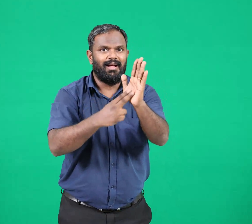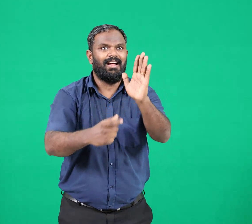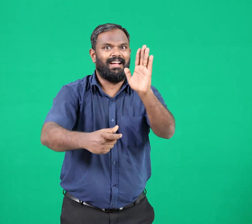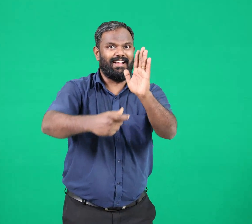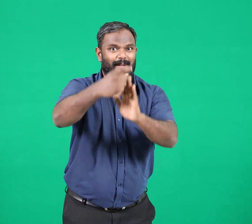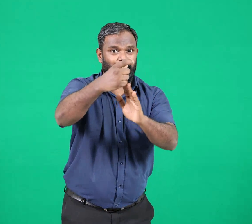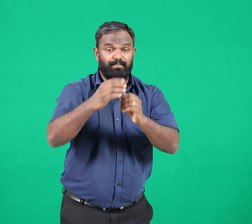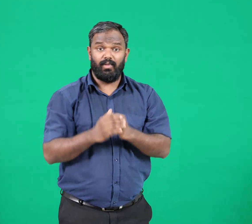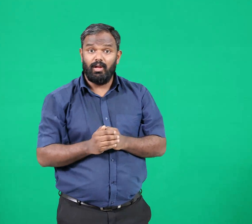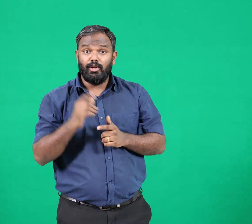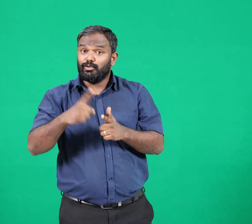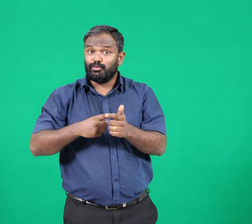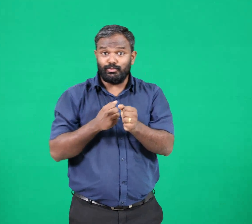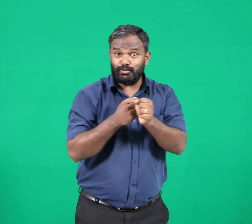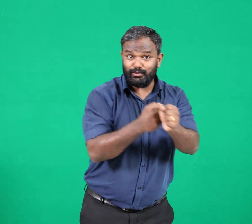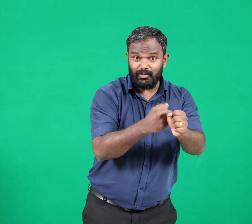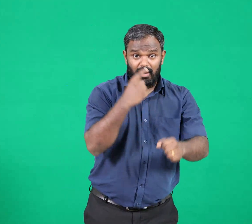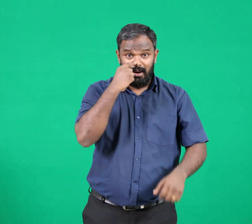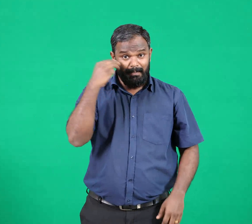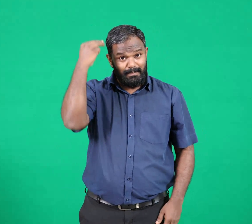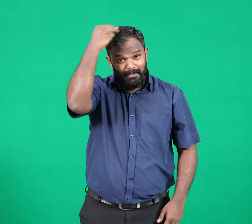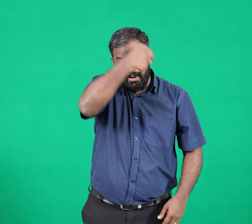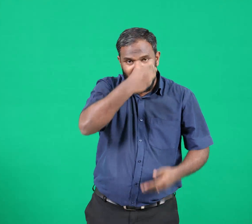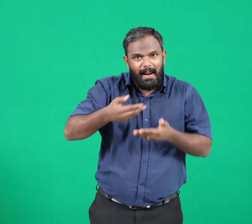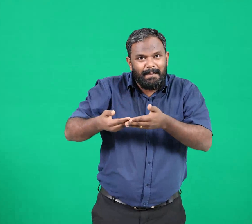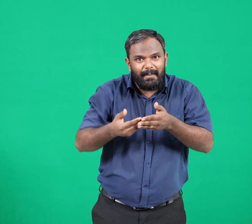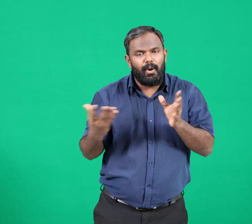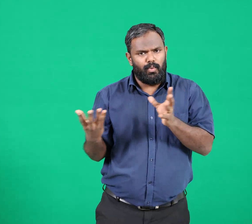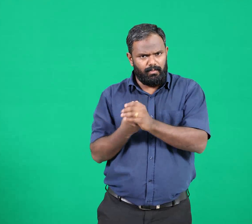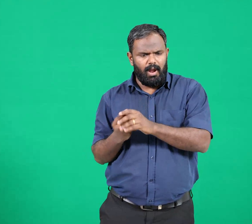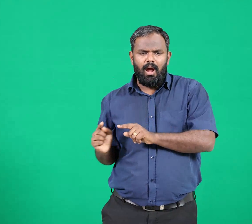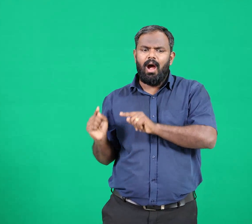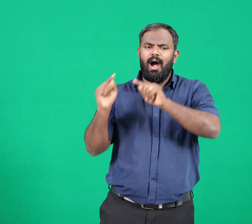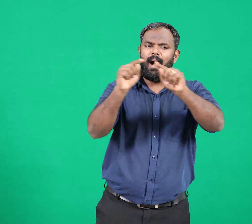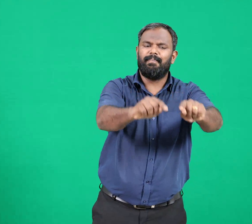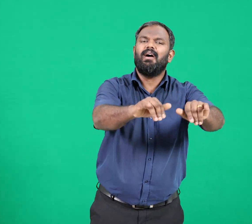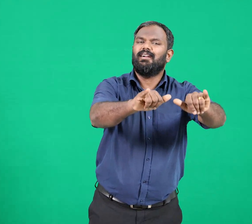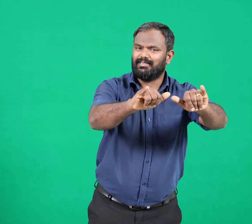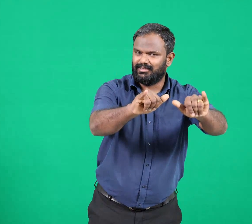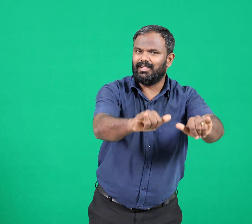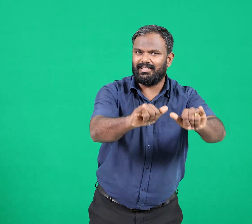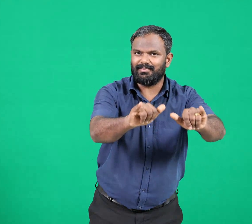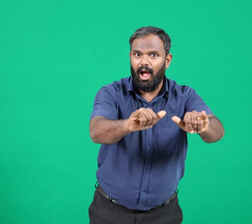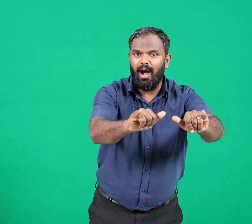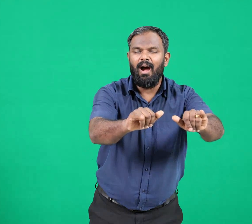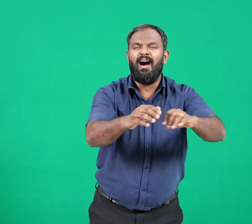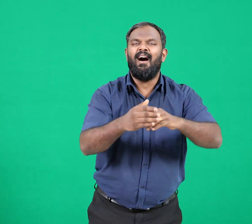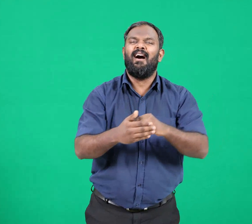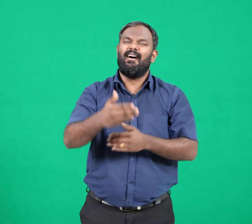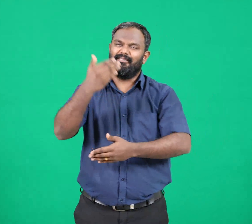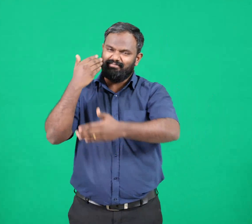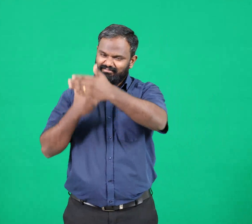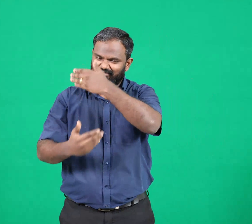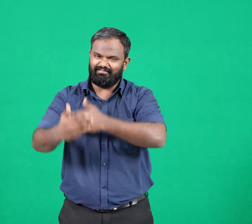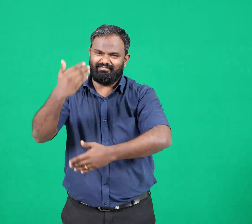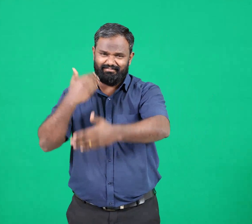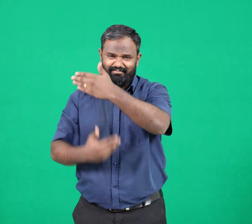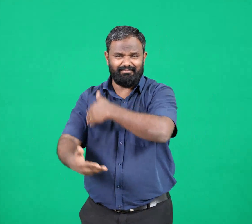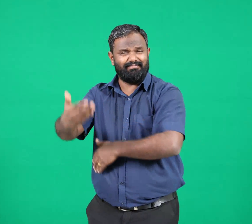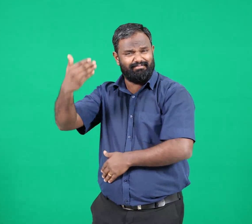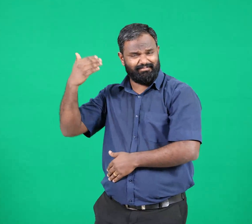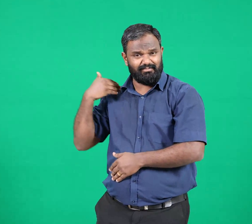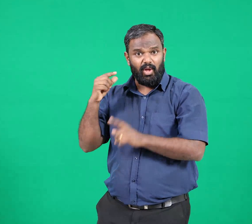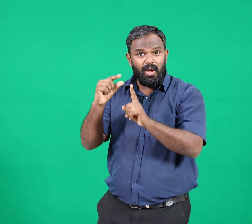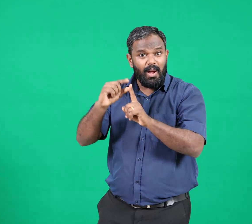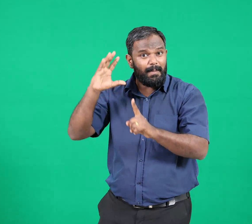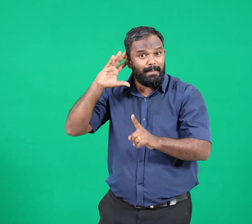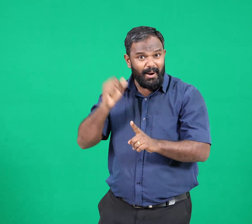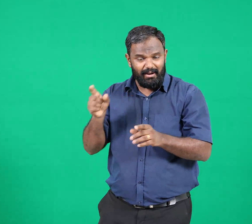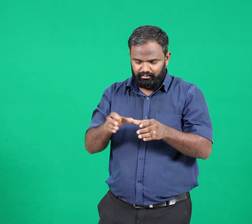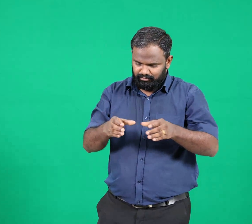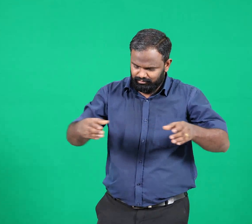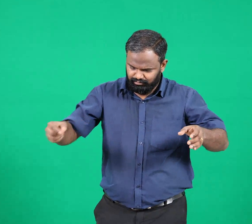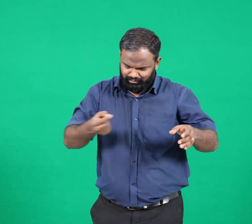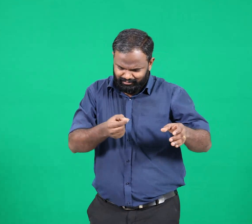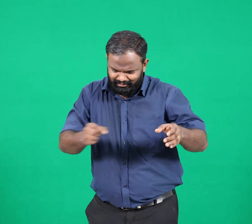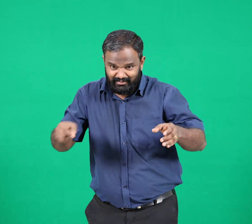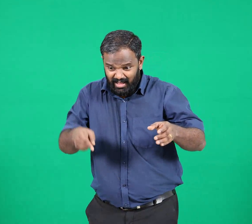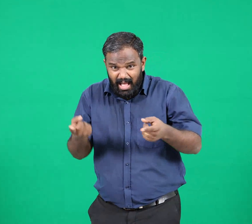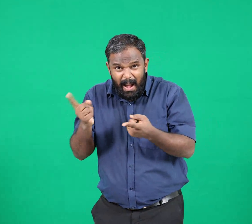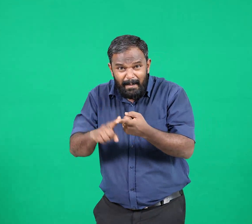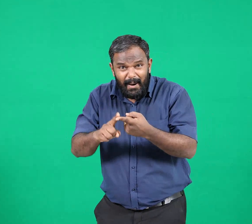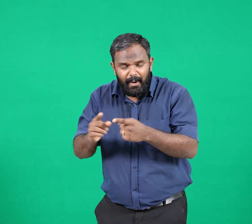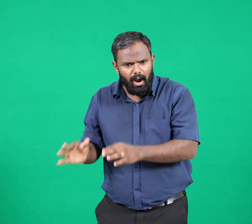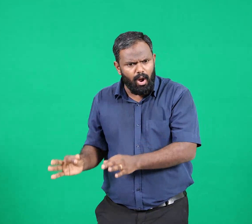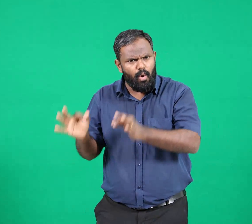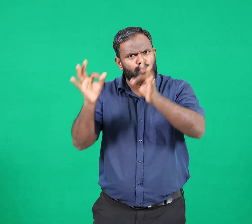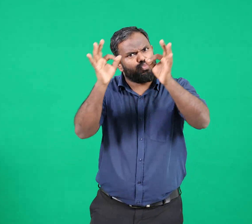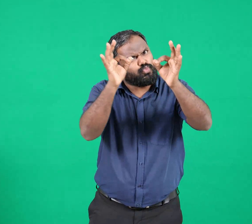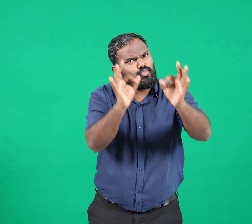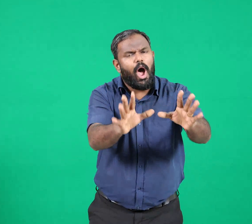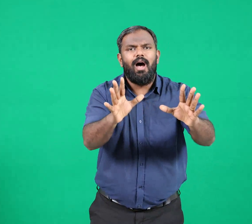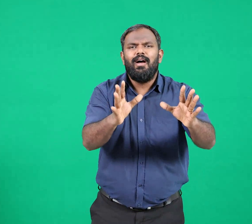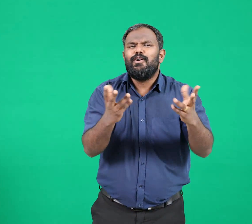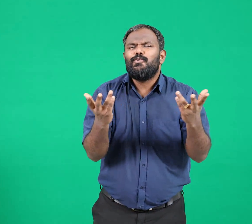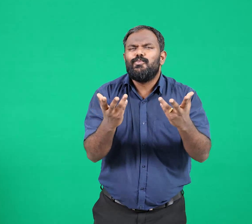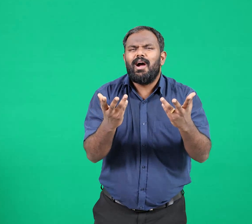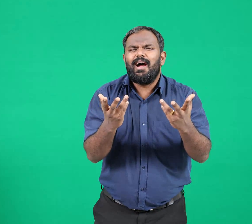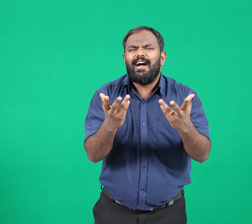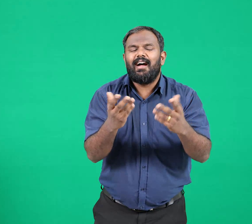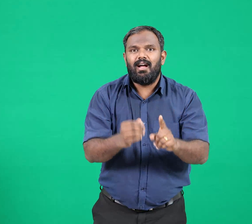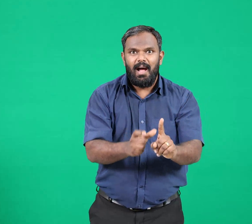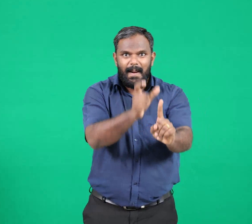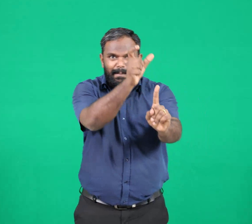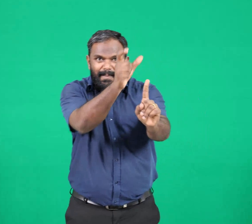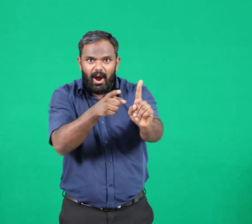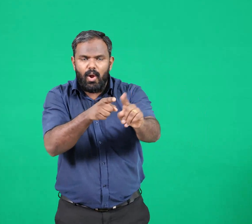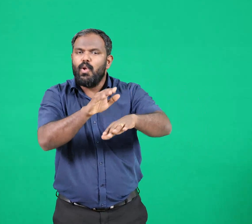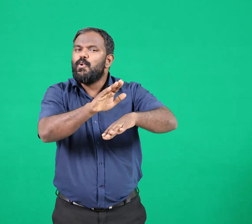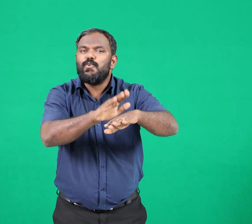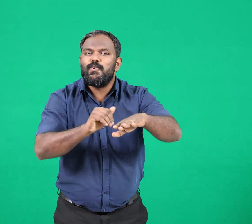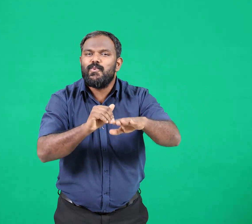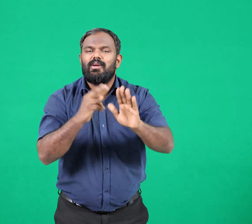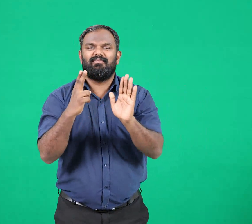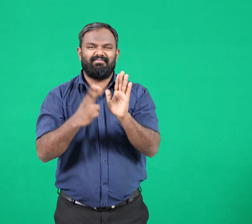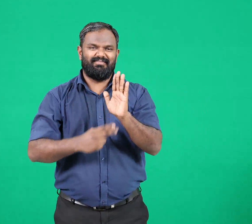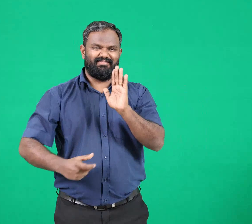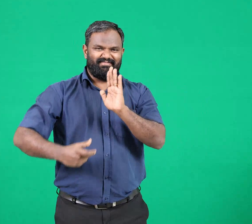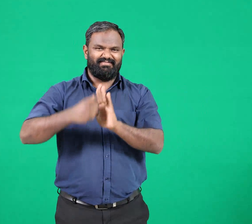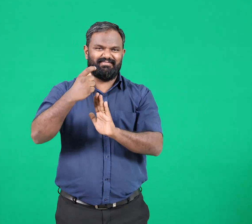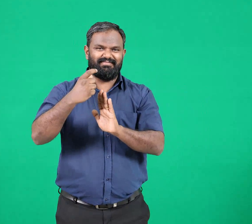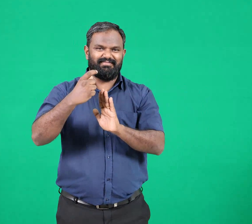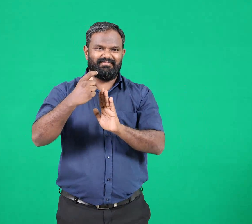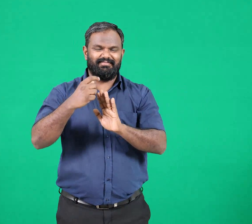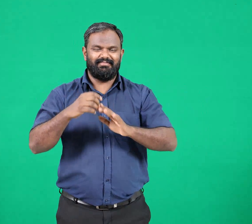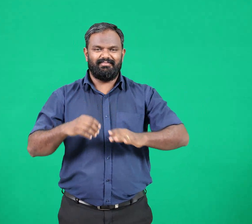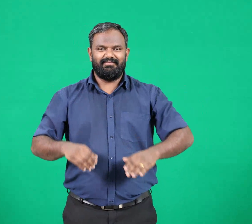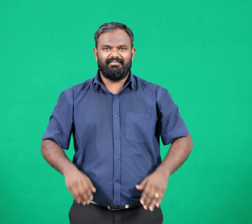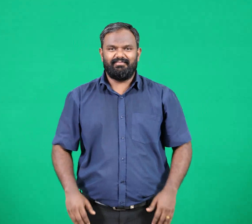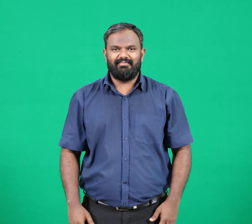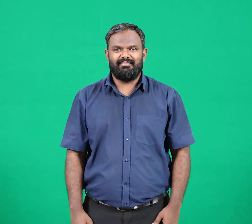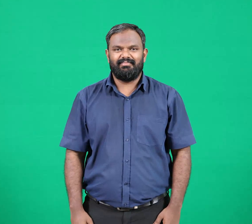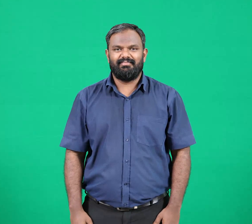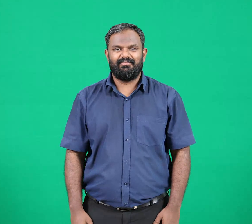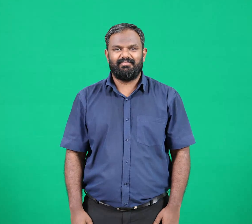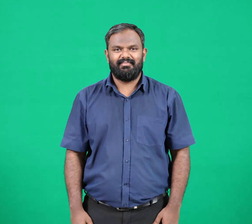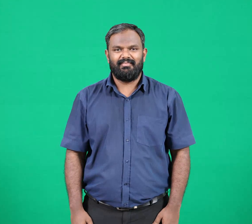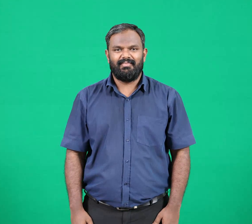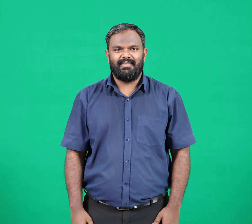So was fulfilled what was spoken through the prophets: "He will be called a Nazarene."